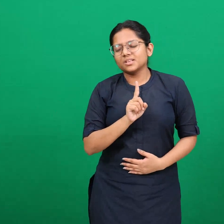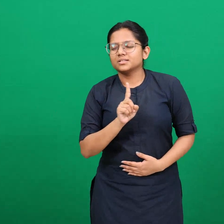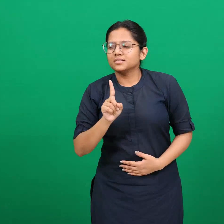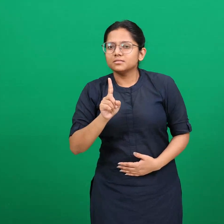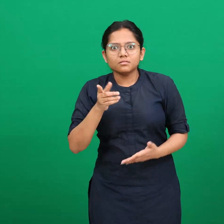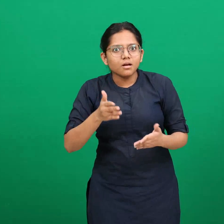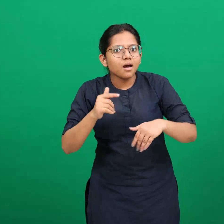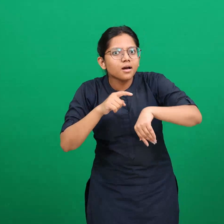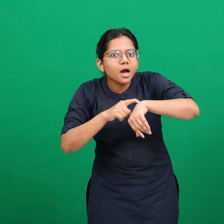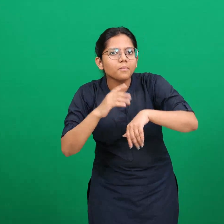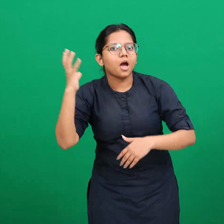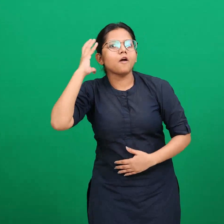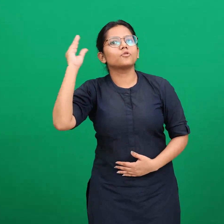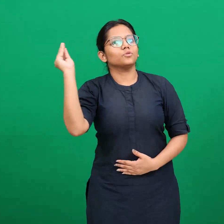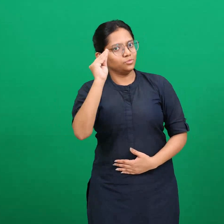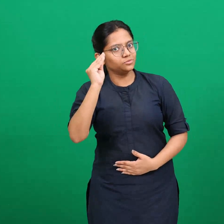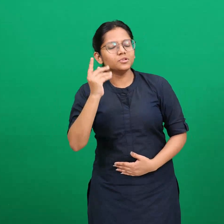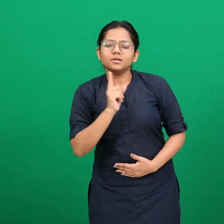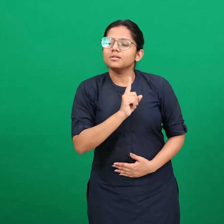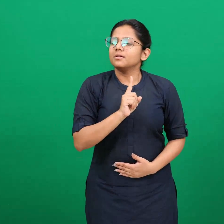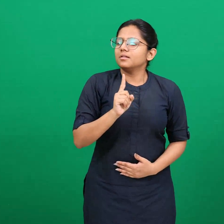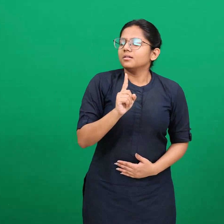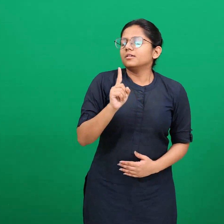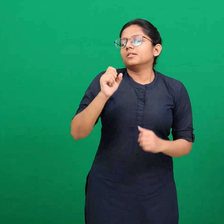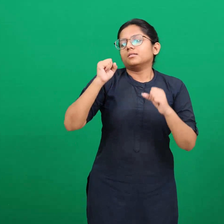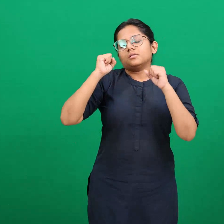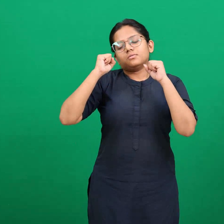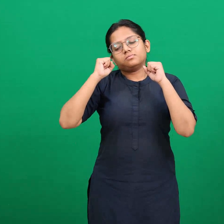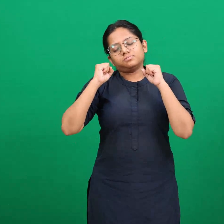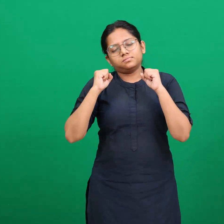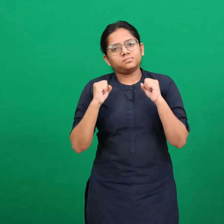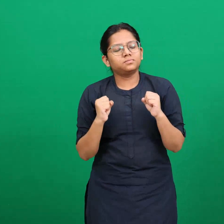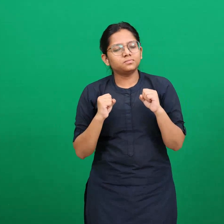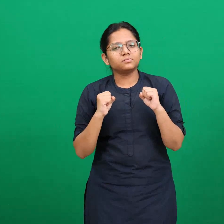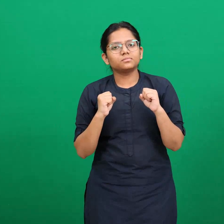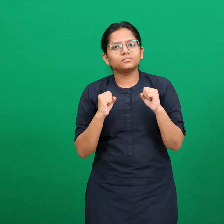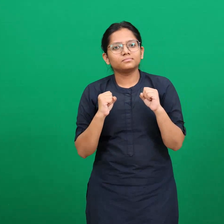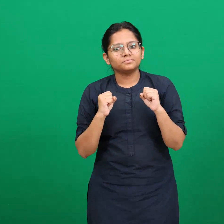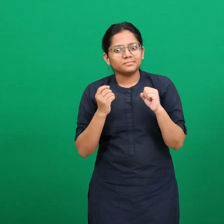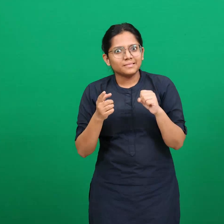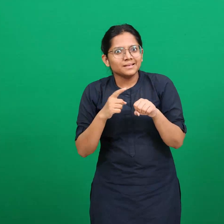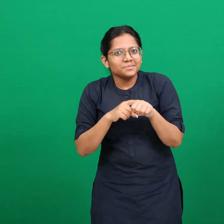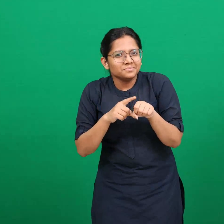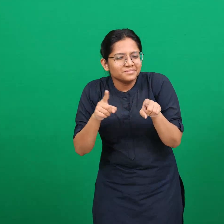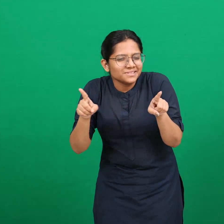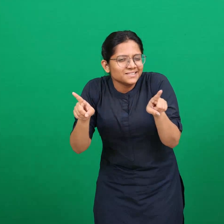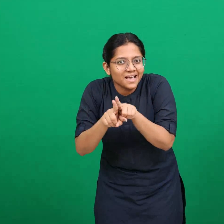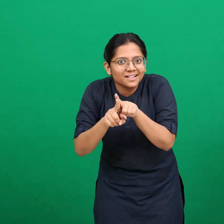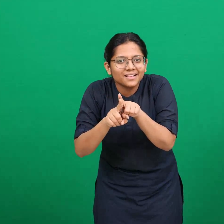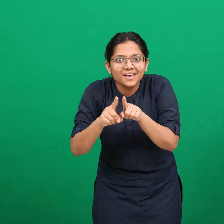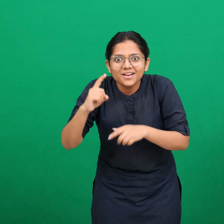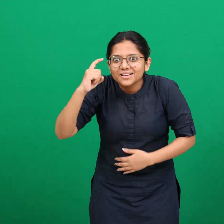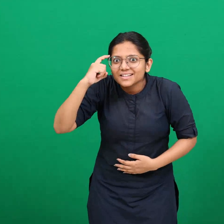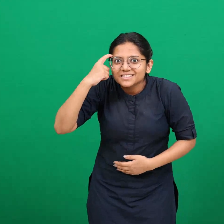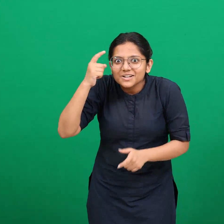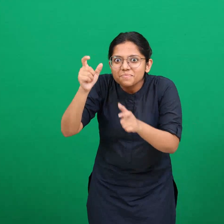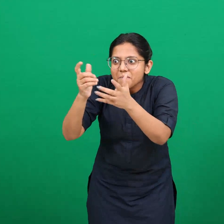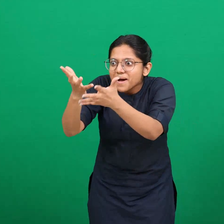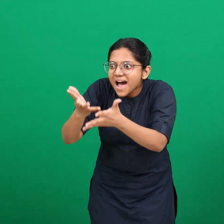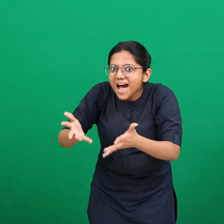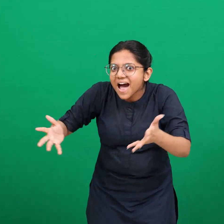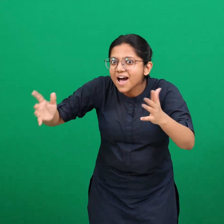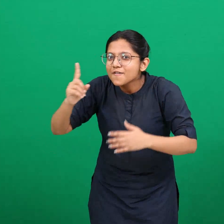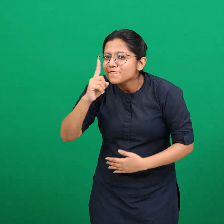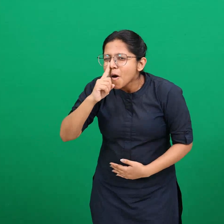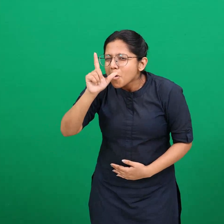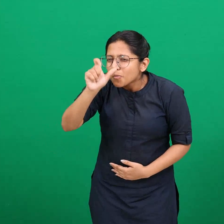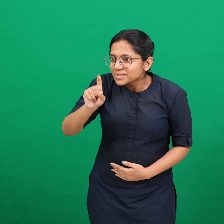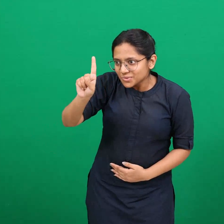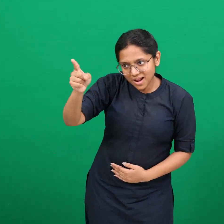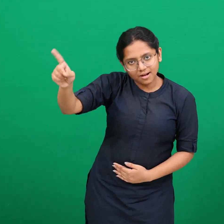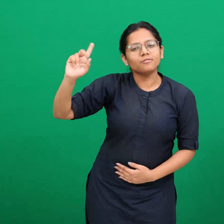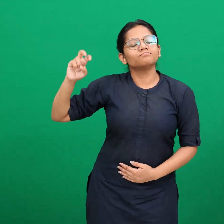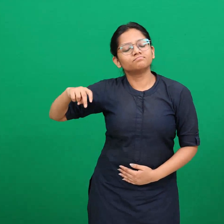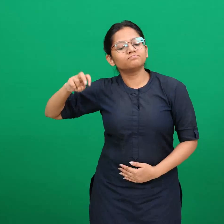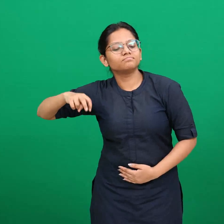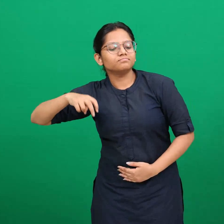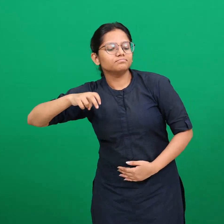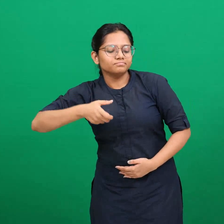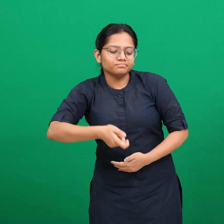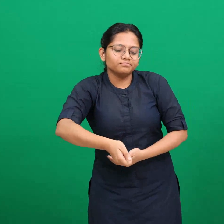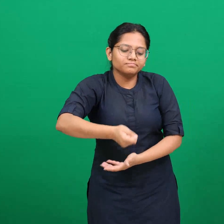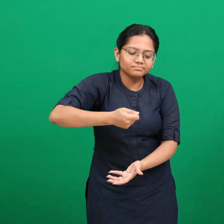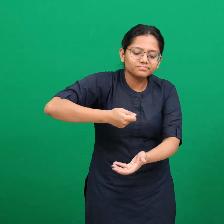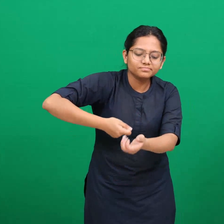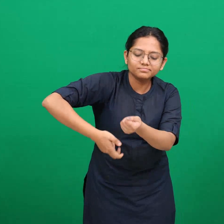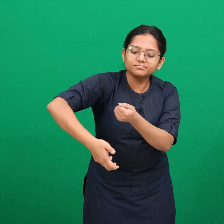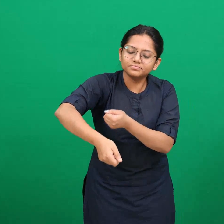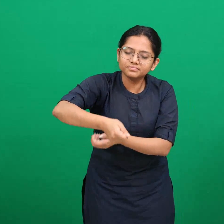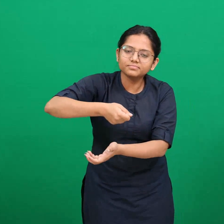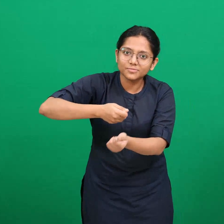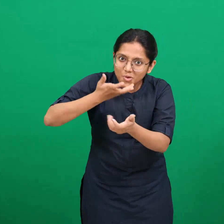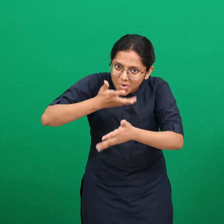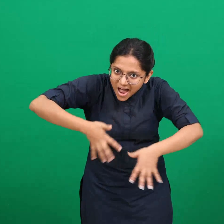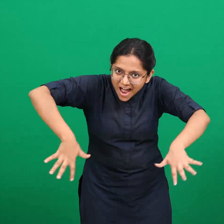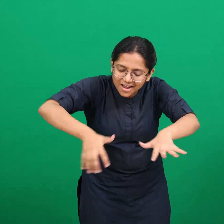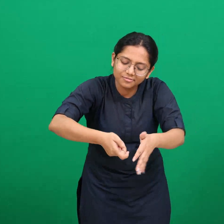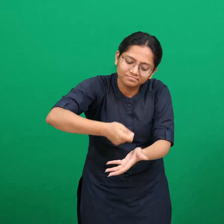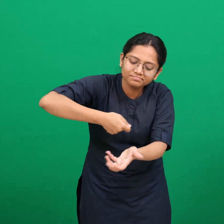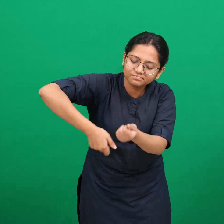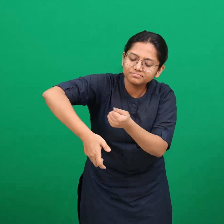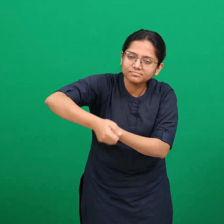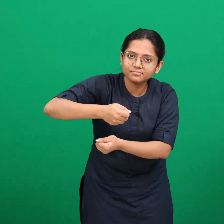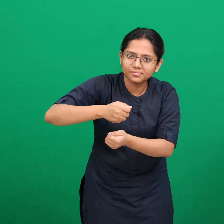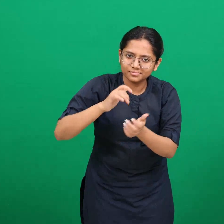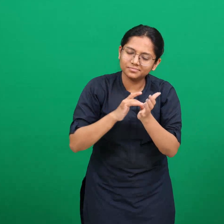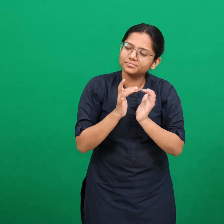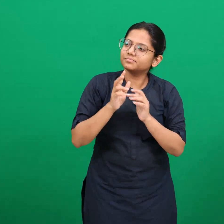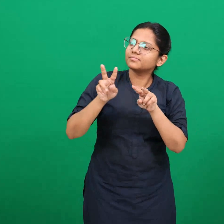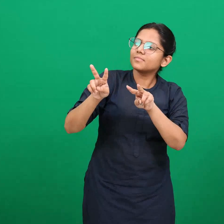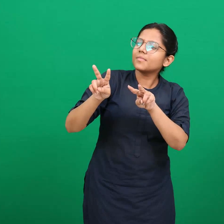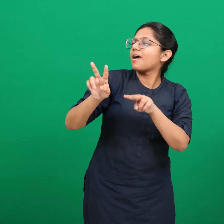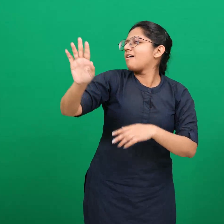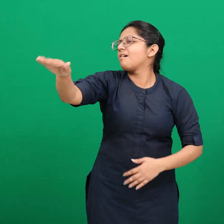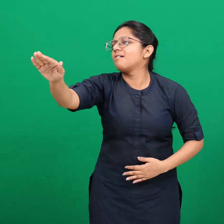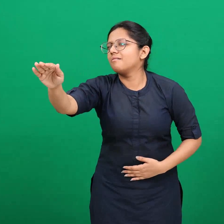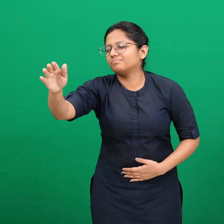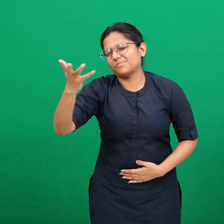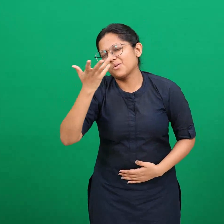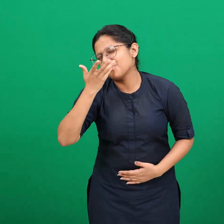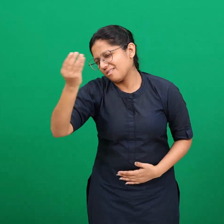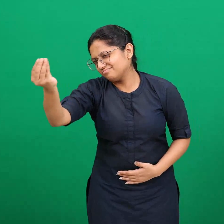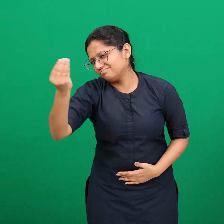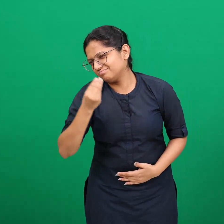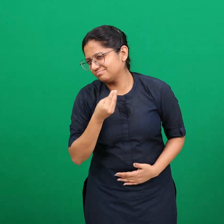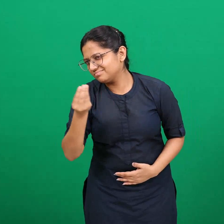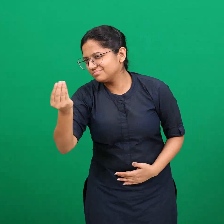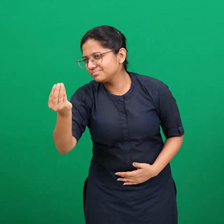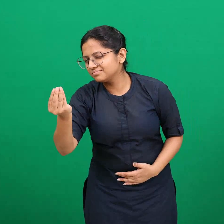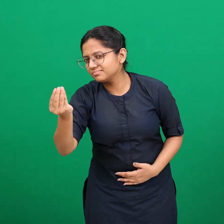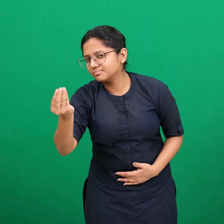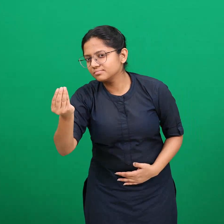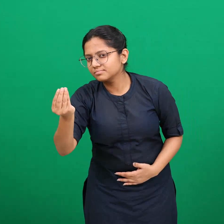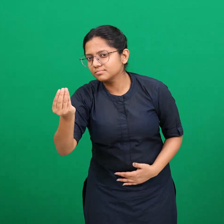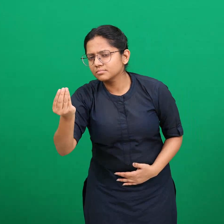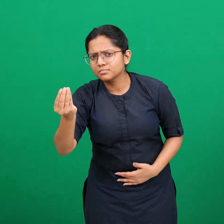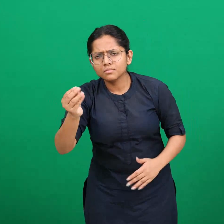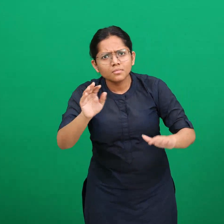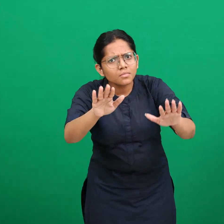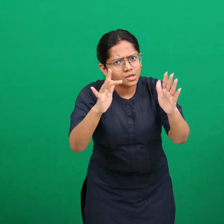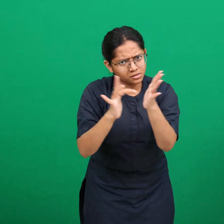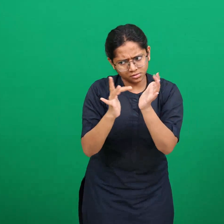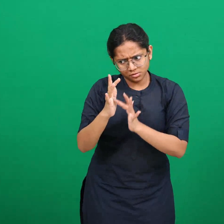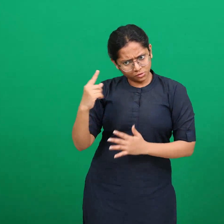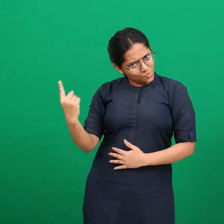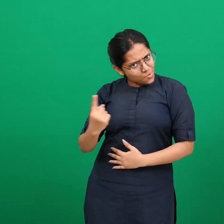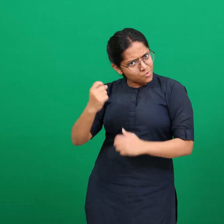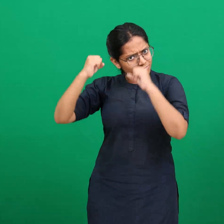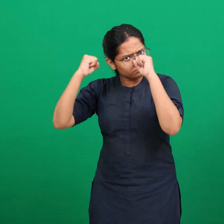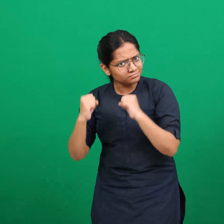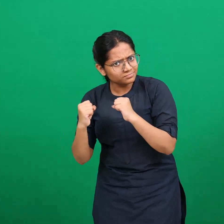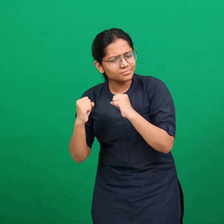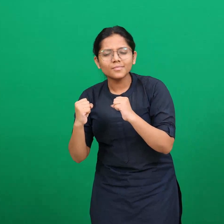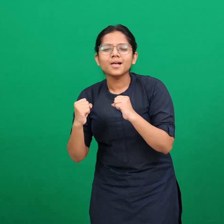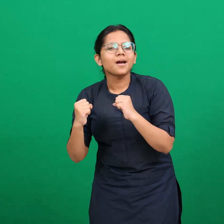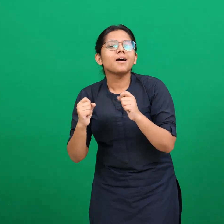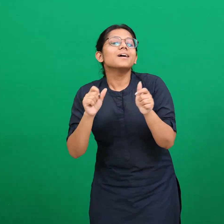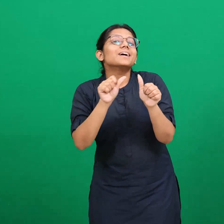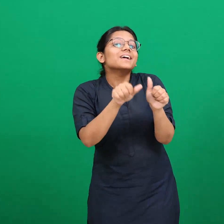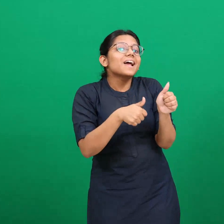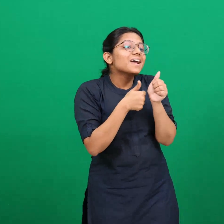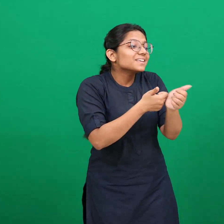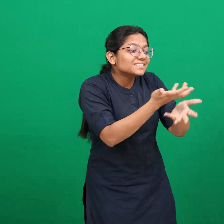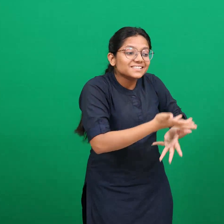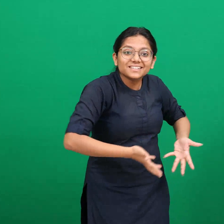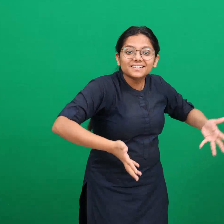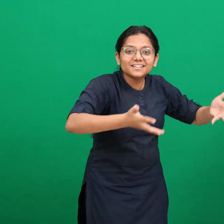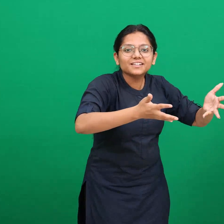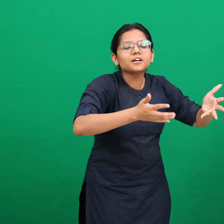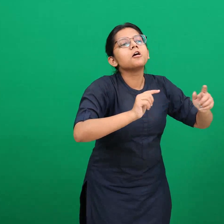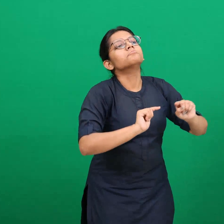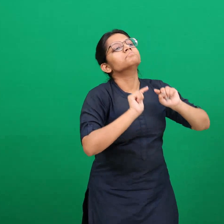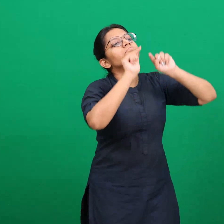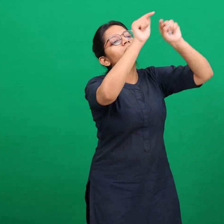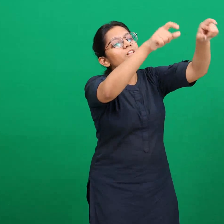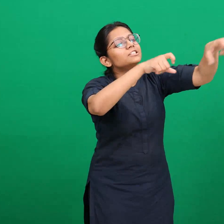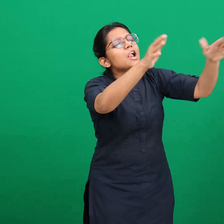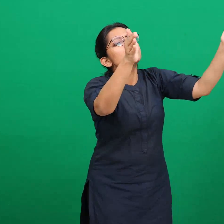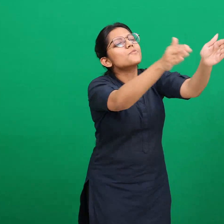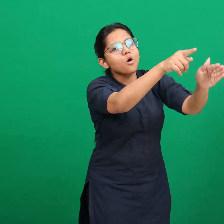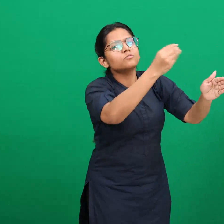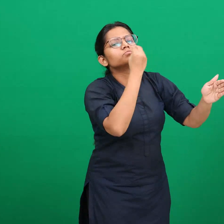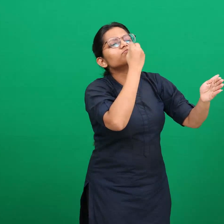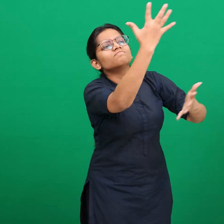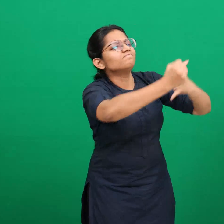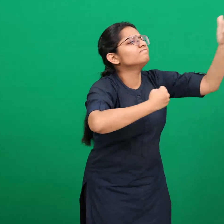When a Samaritan woman came to draw water, Jesus said to her, "Give Me a drink."